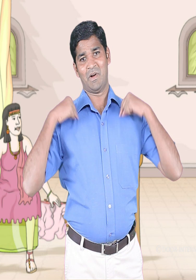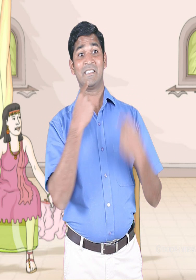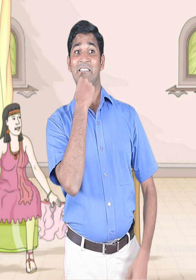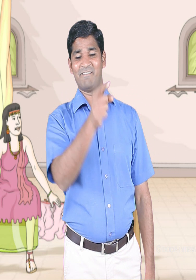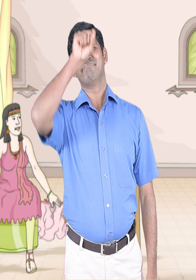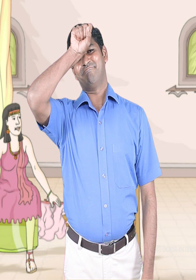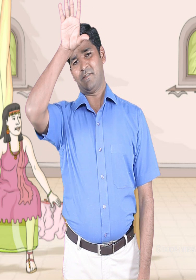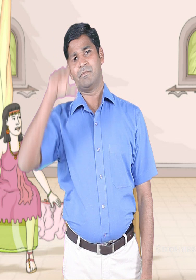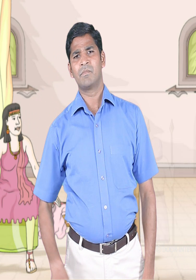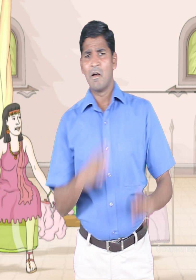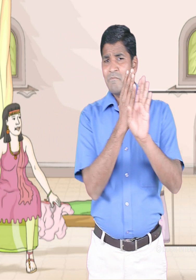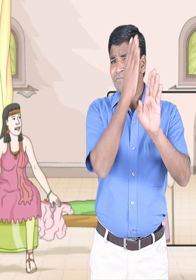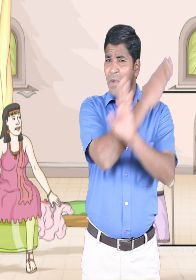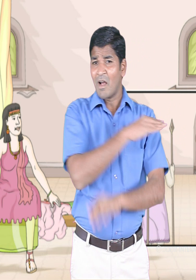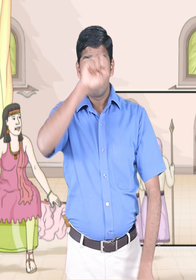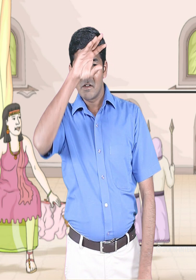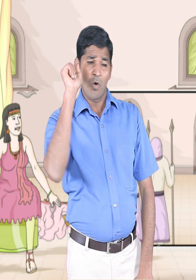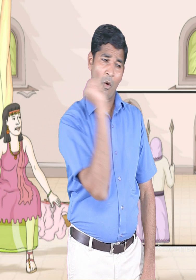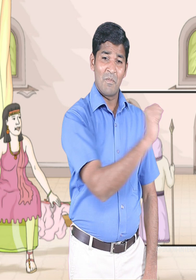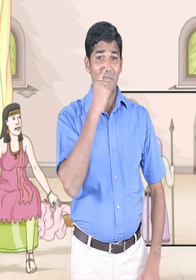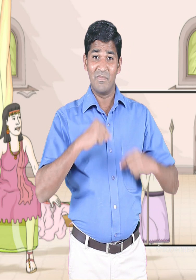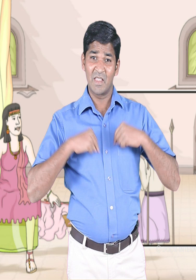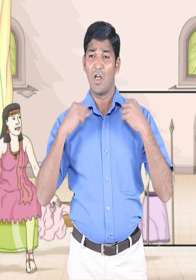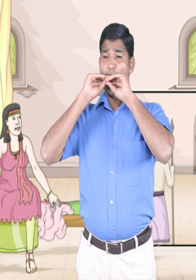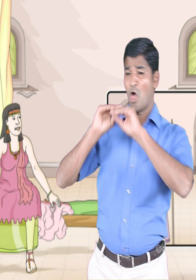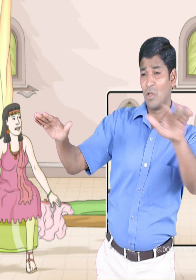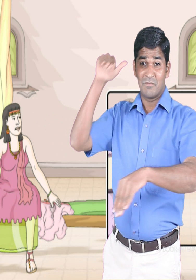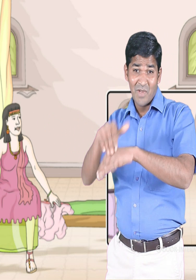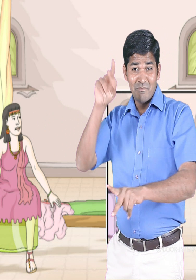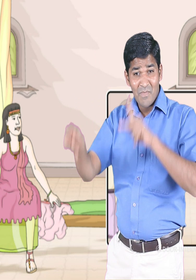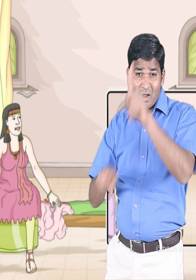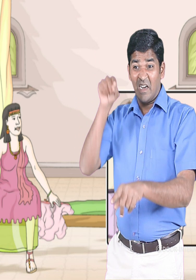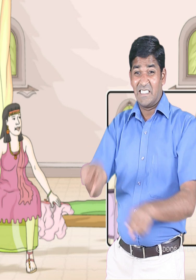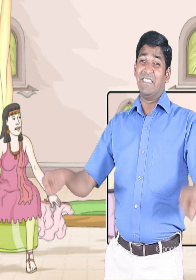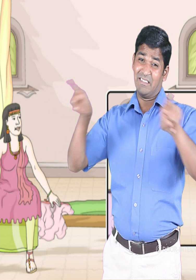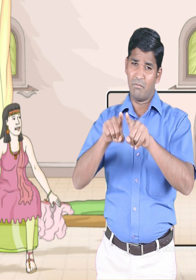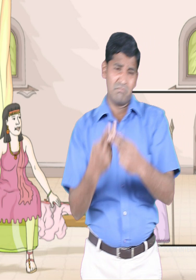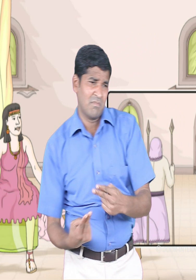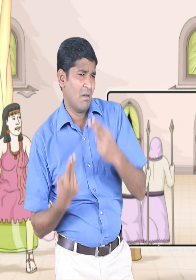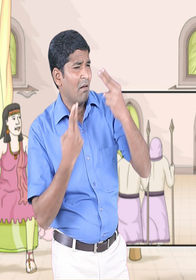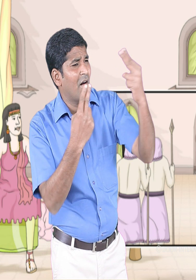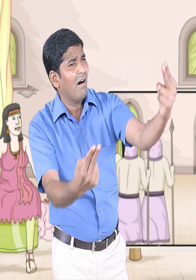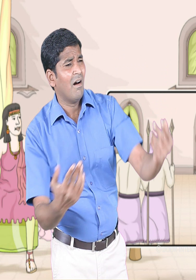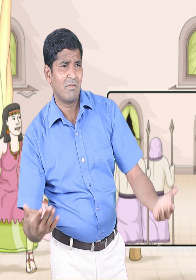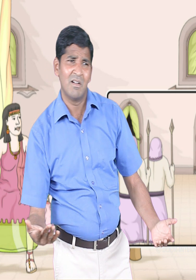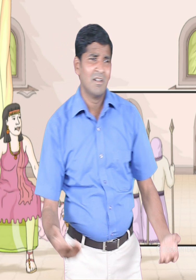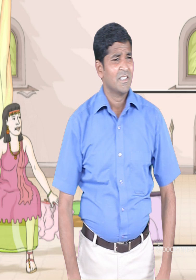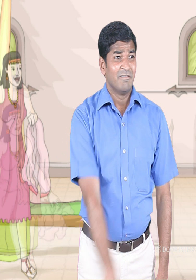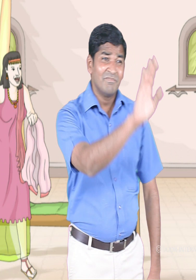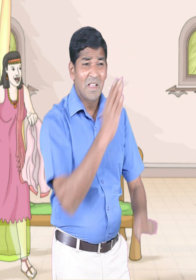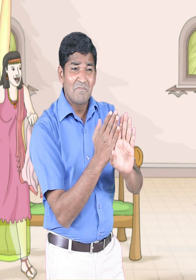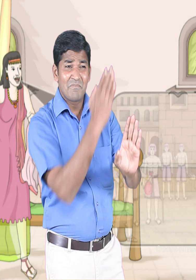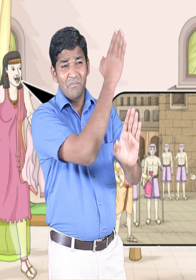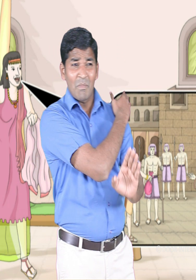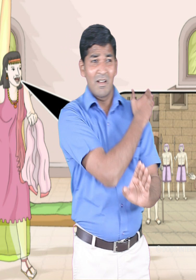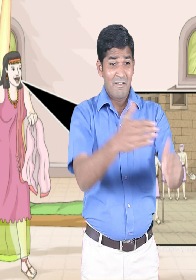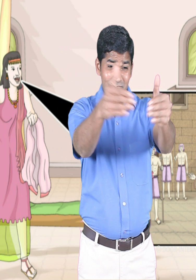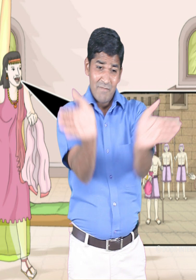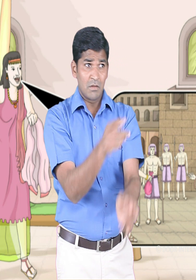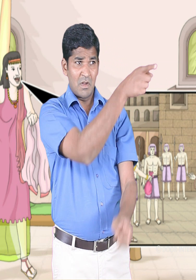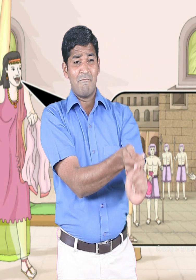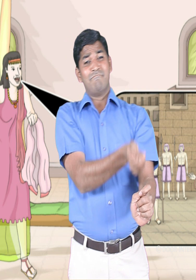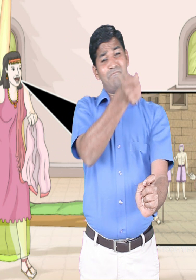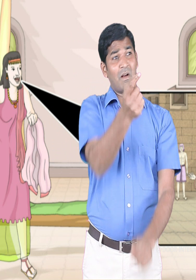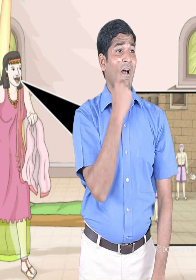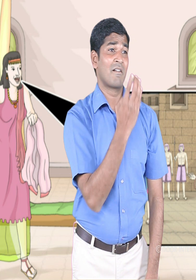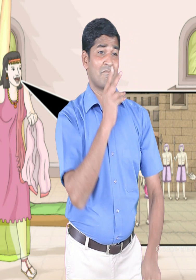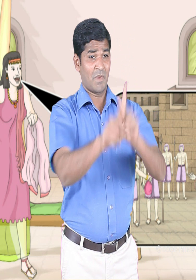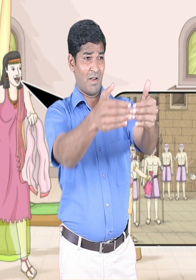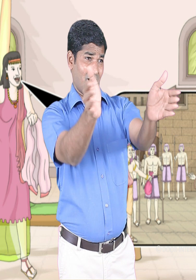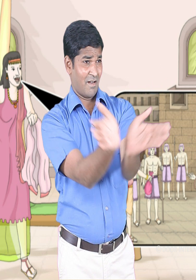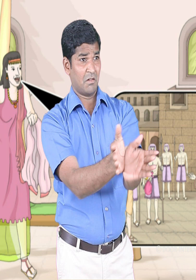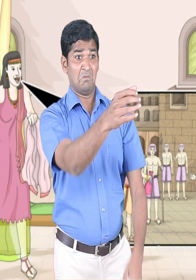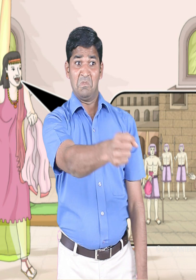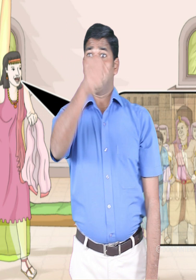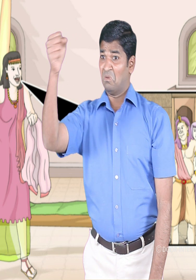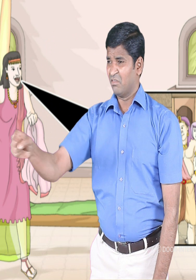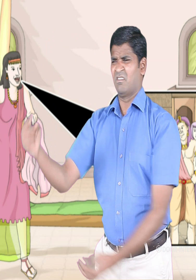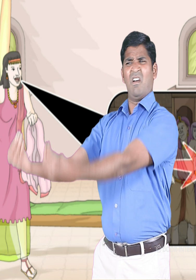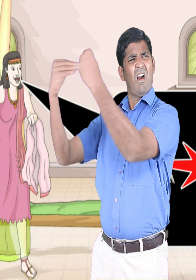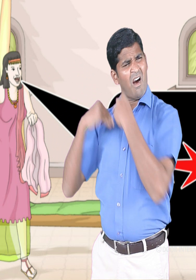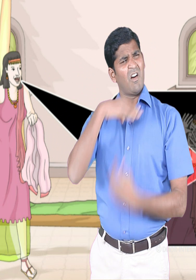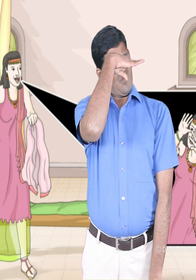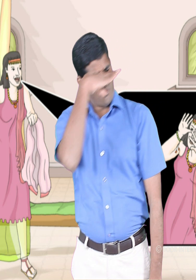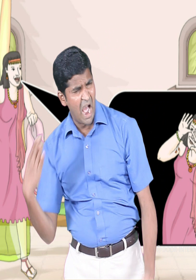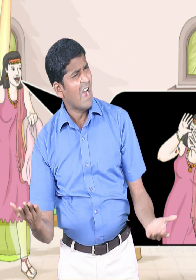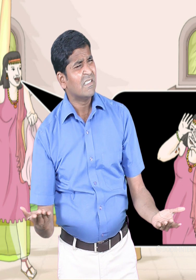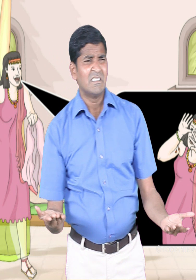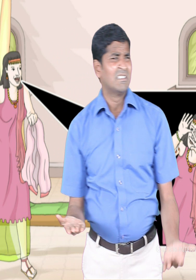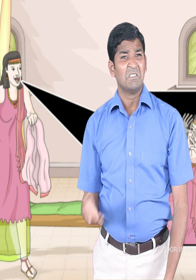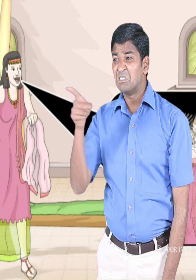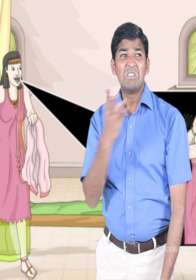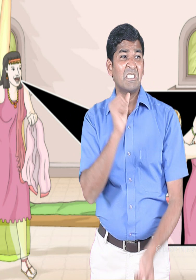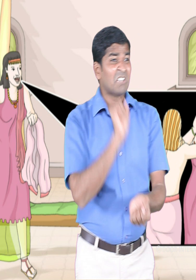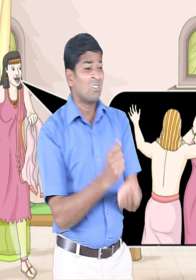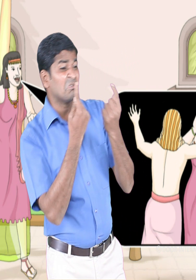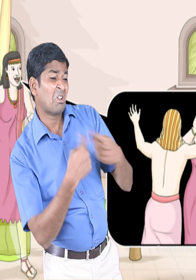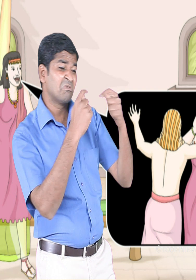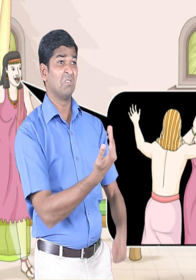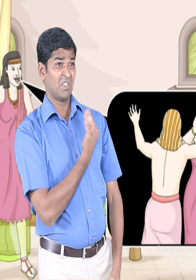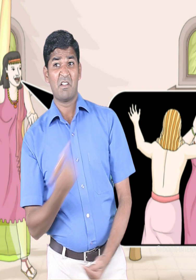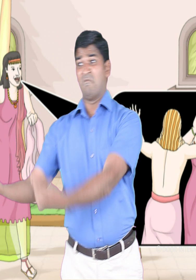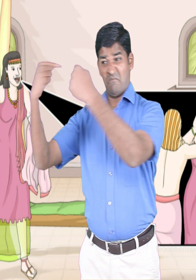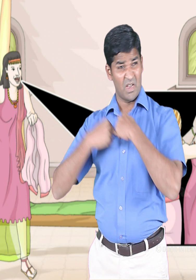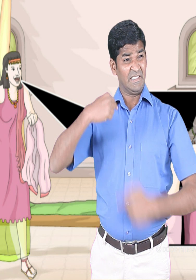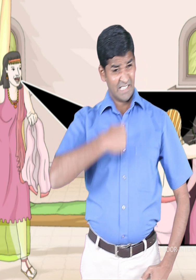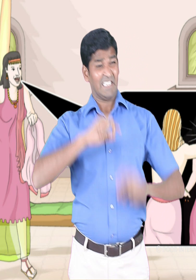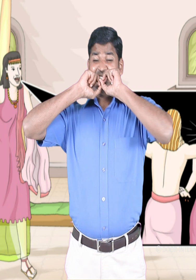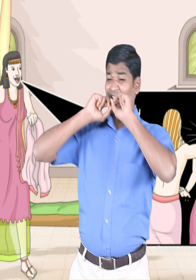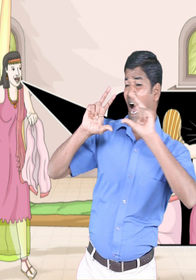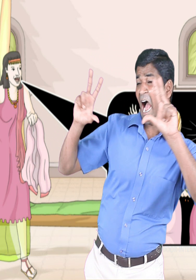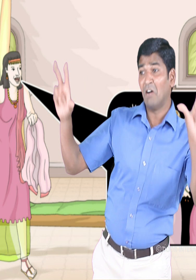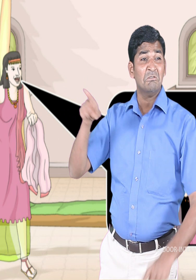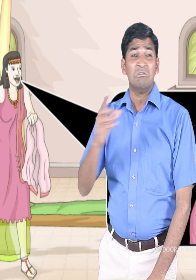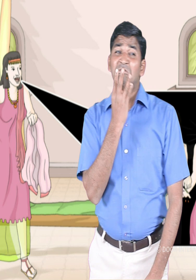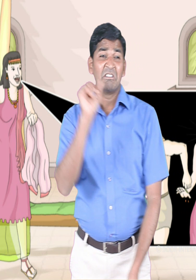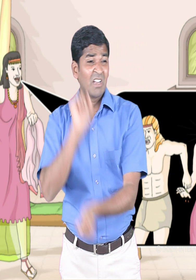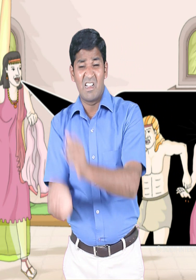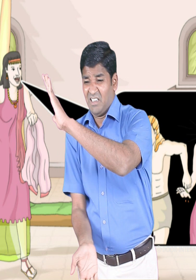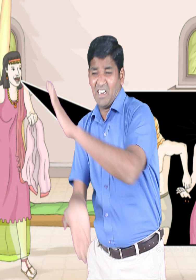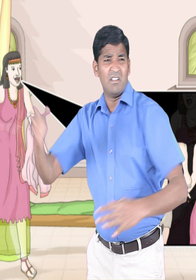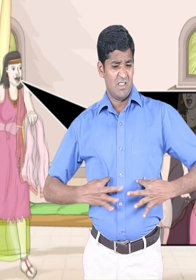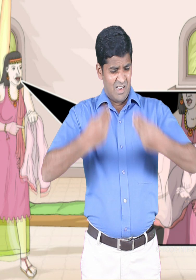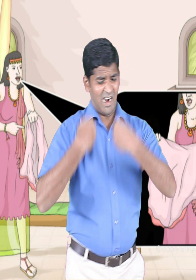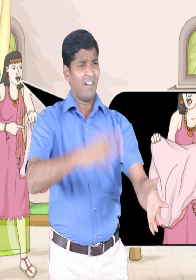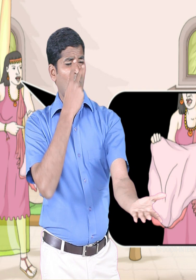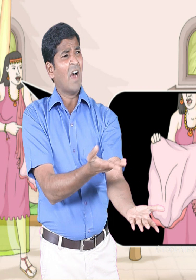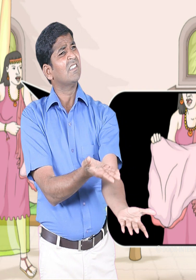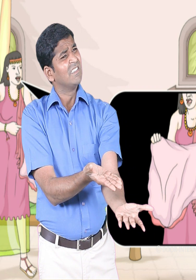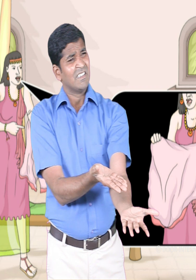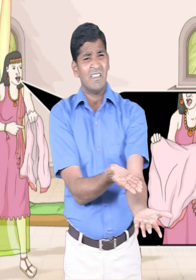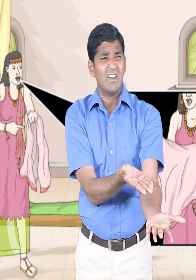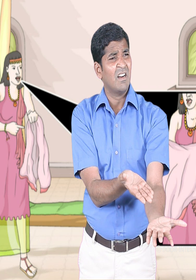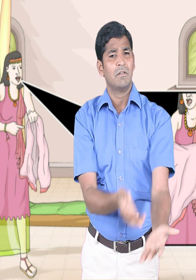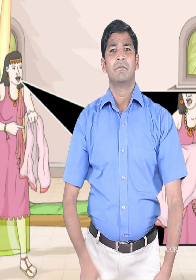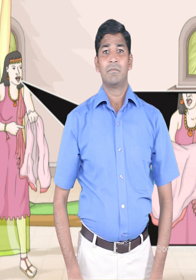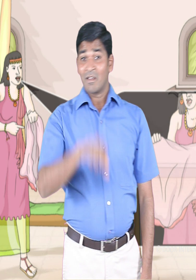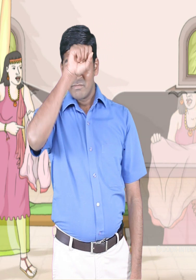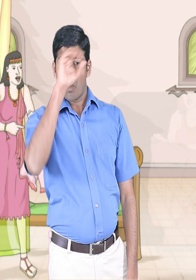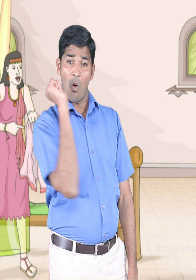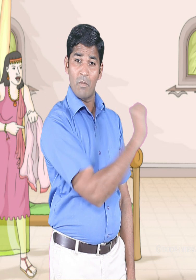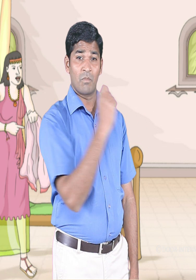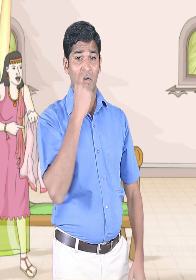Then she told him the same story: “The Hebrew slave you brought us came to me to make sport of me, but when I screamed for help, he left his cloak beside me and ran out of the house.”